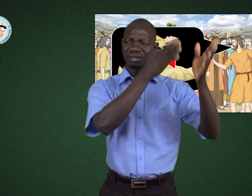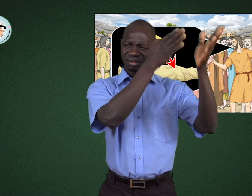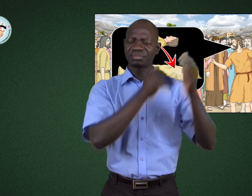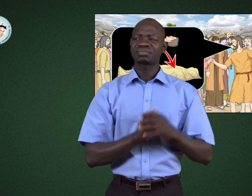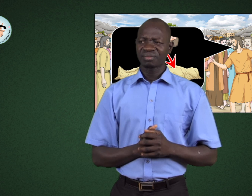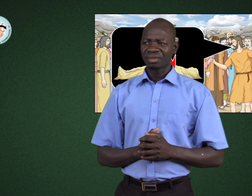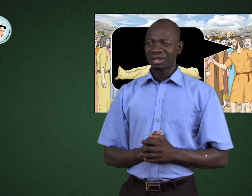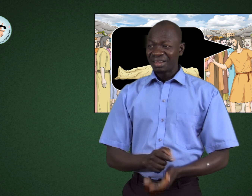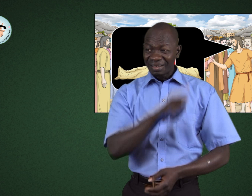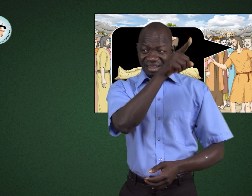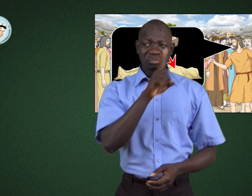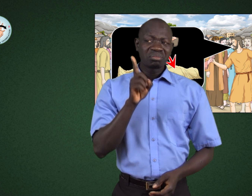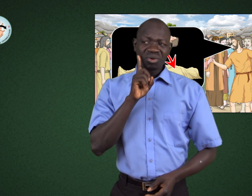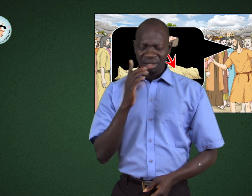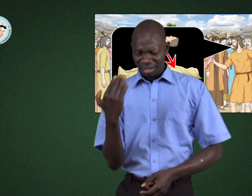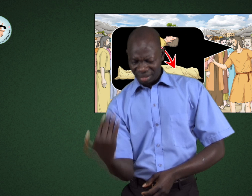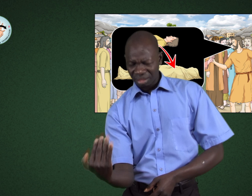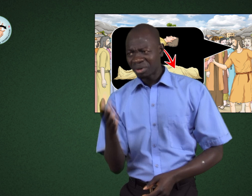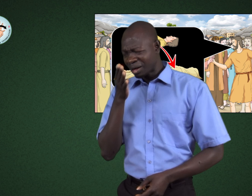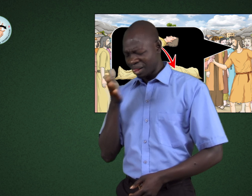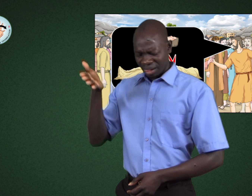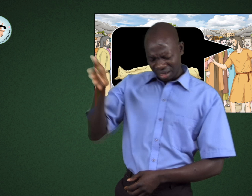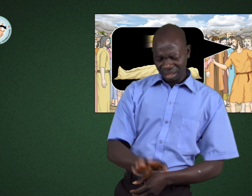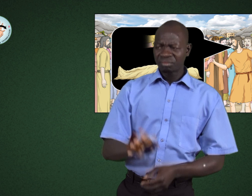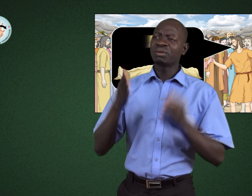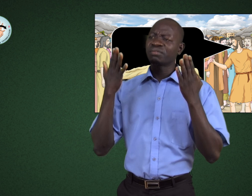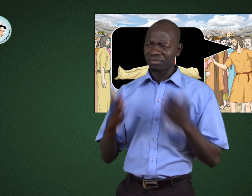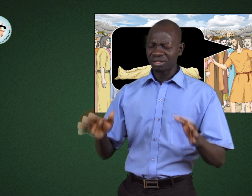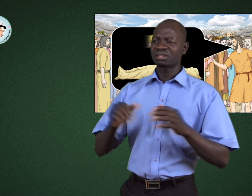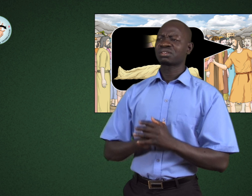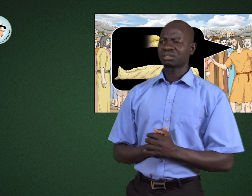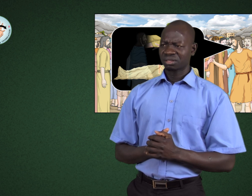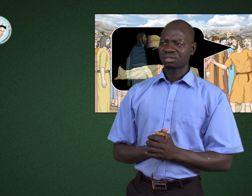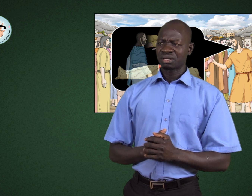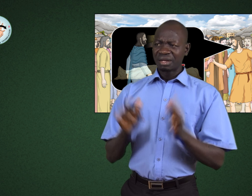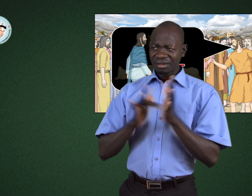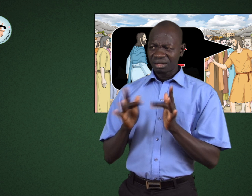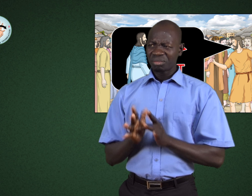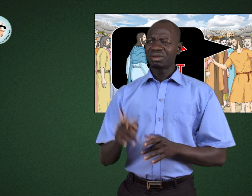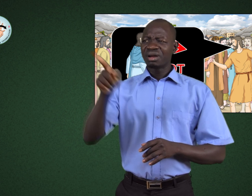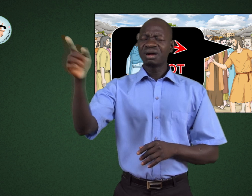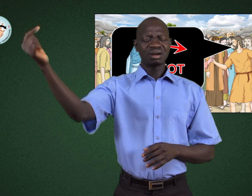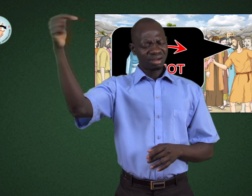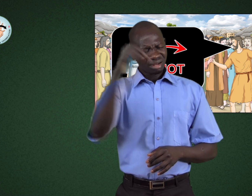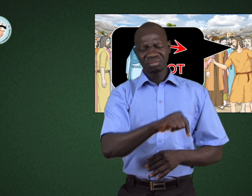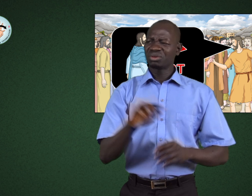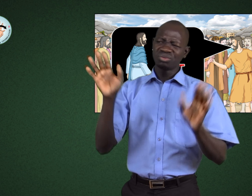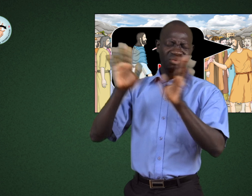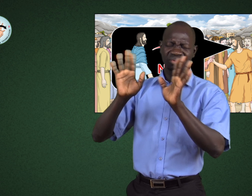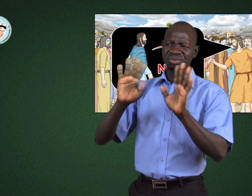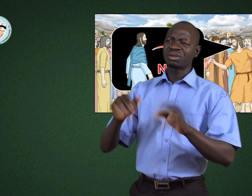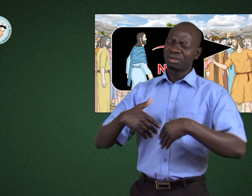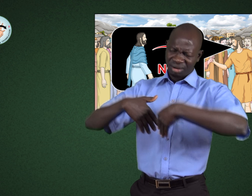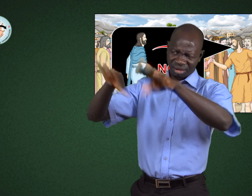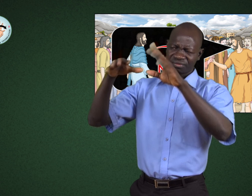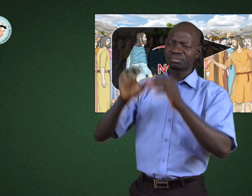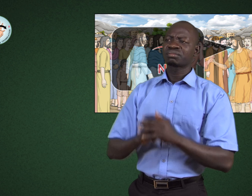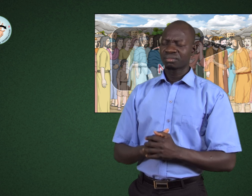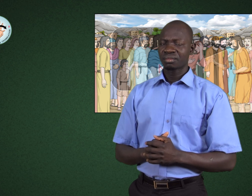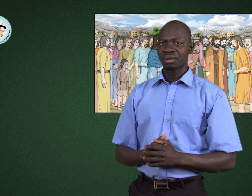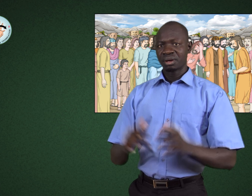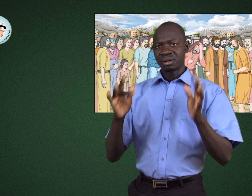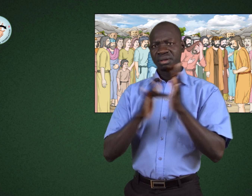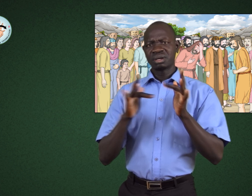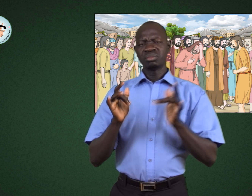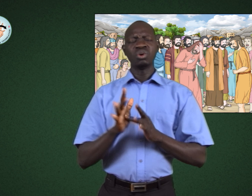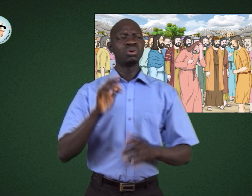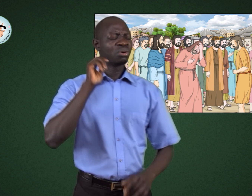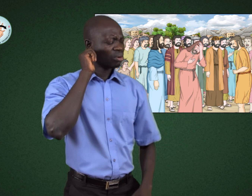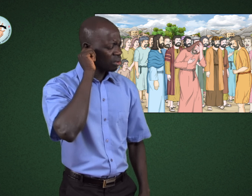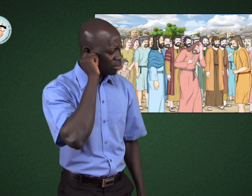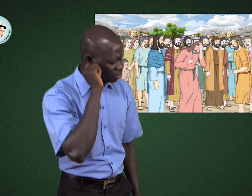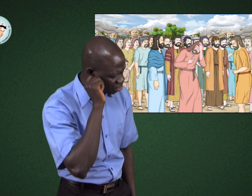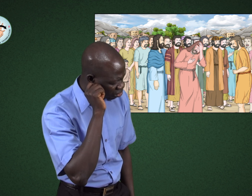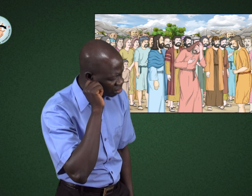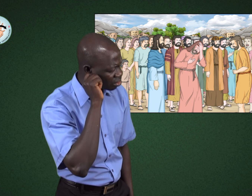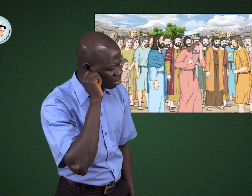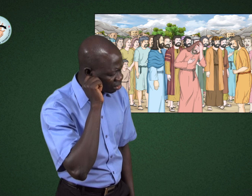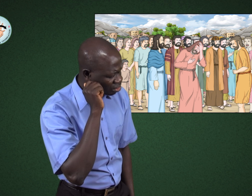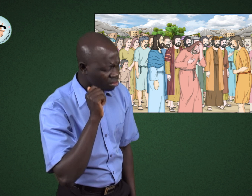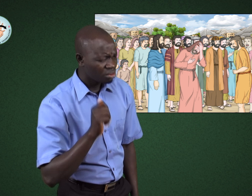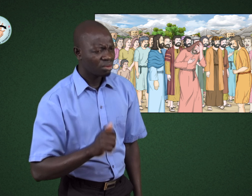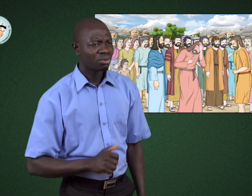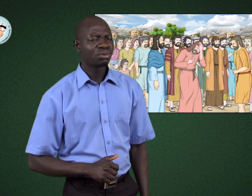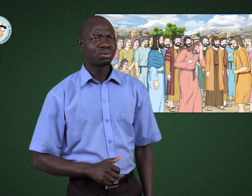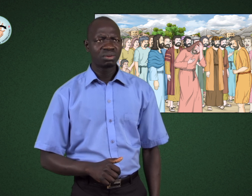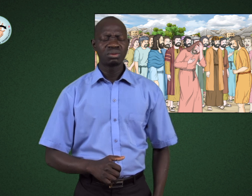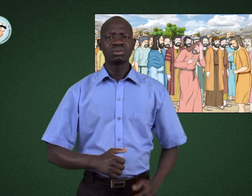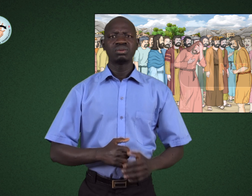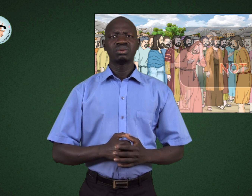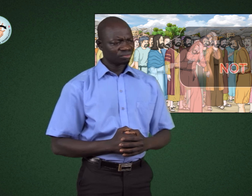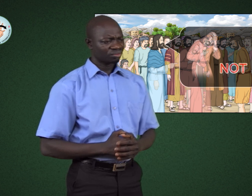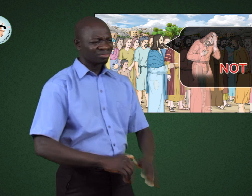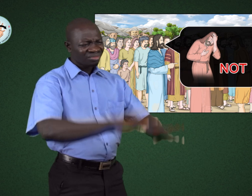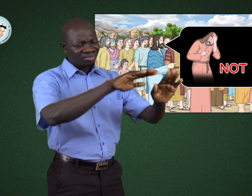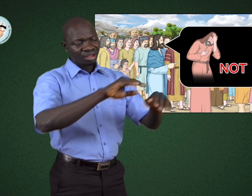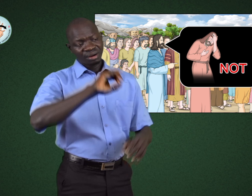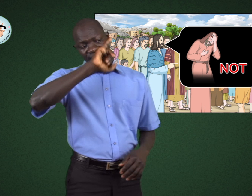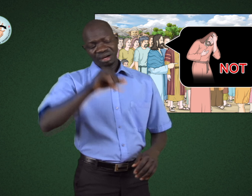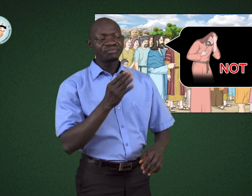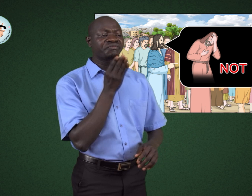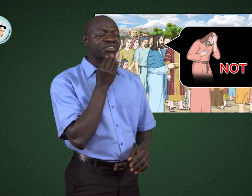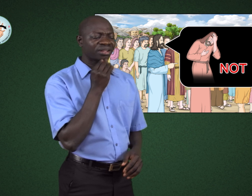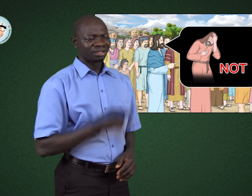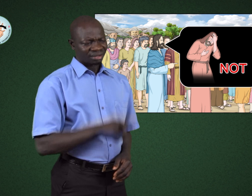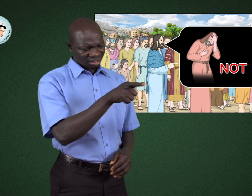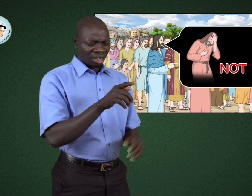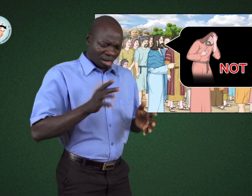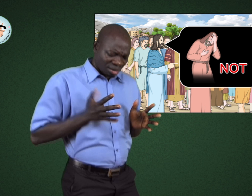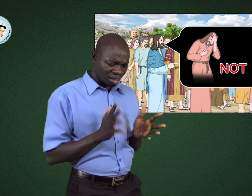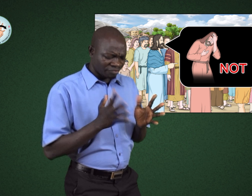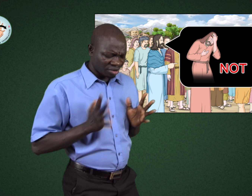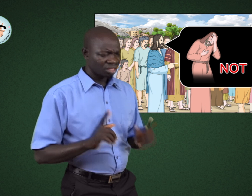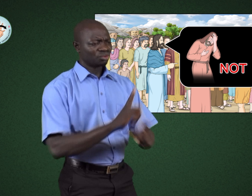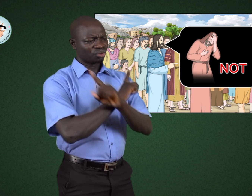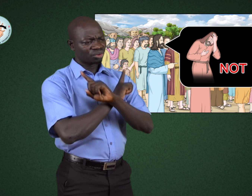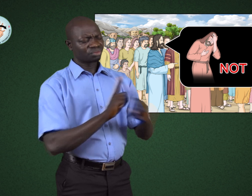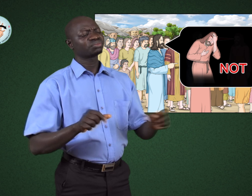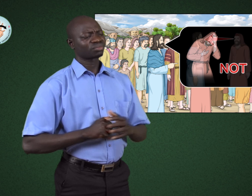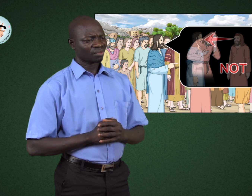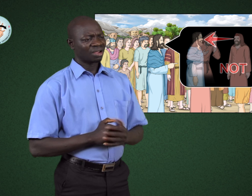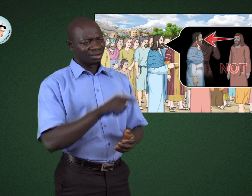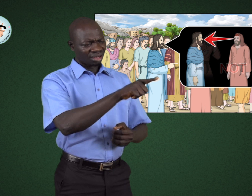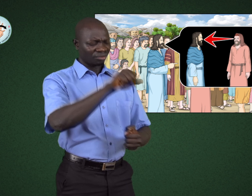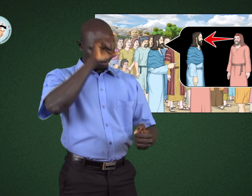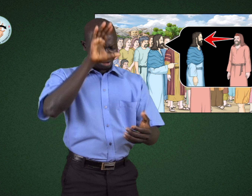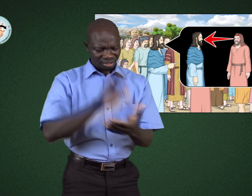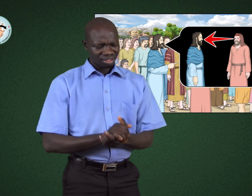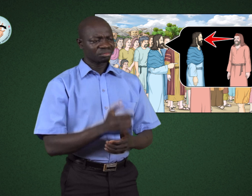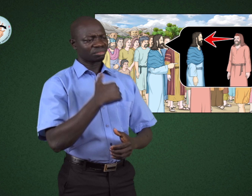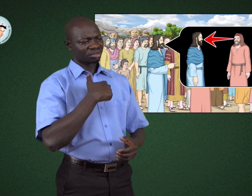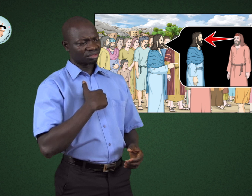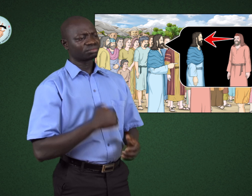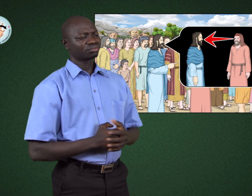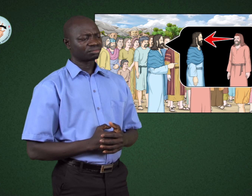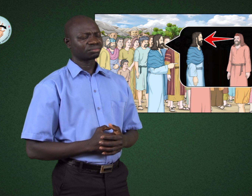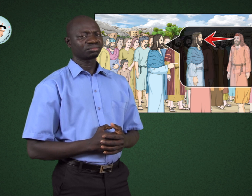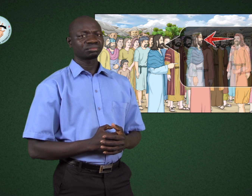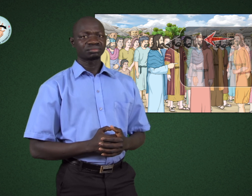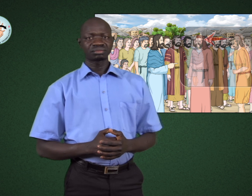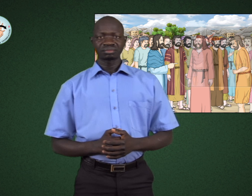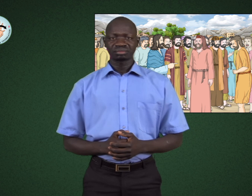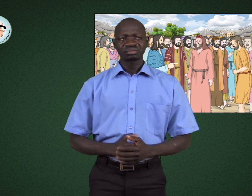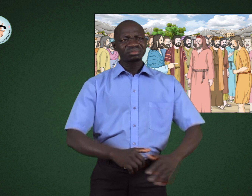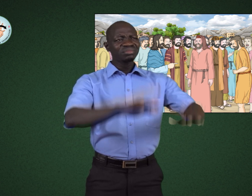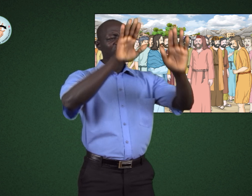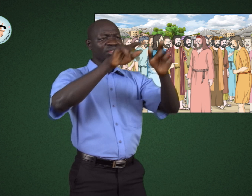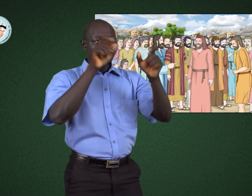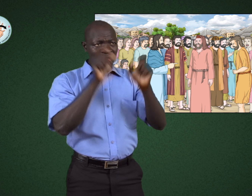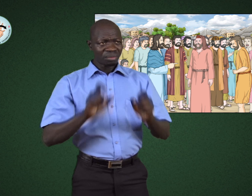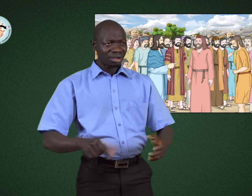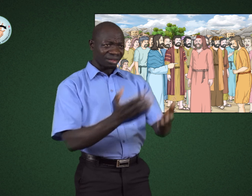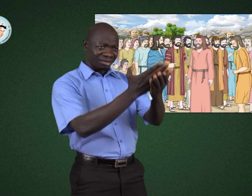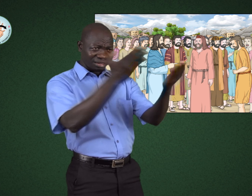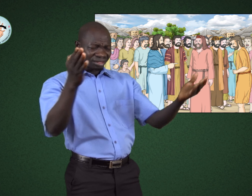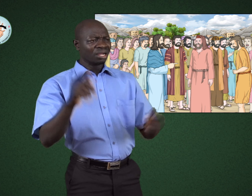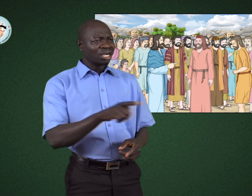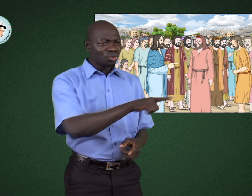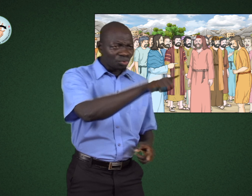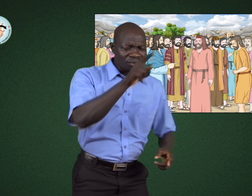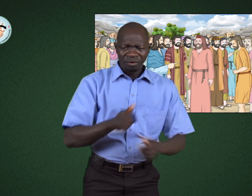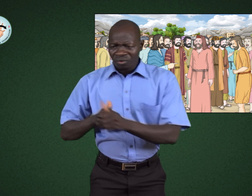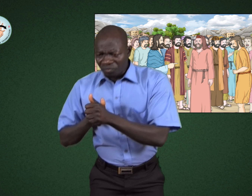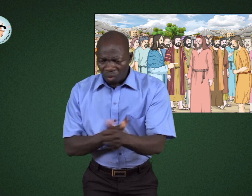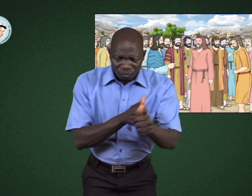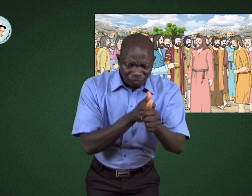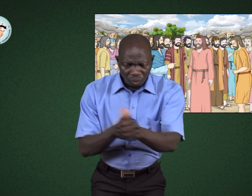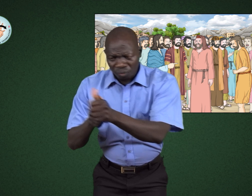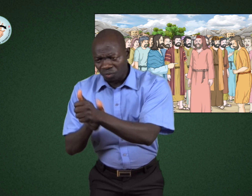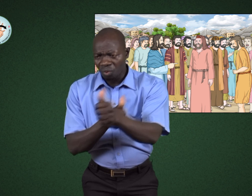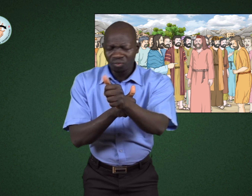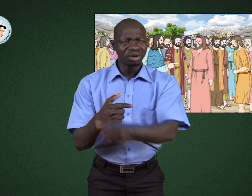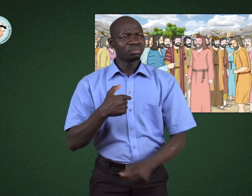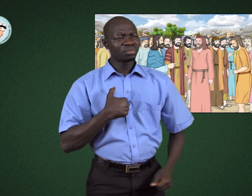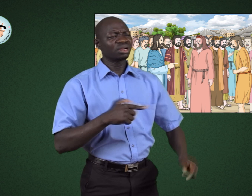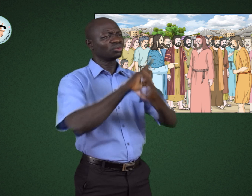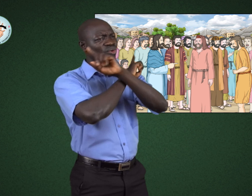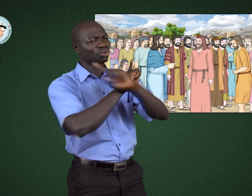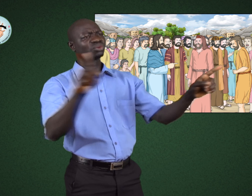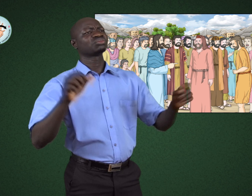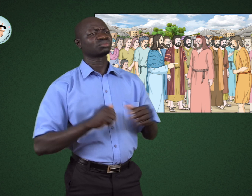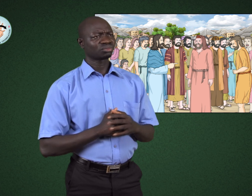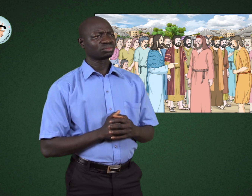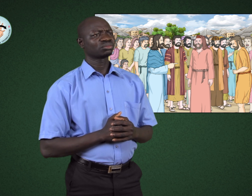why bother the Teacher anymore?” But Jesus overheard their conversation and said to Jairus, “Do not be afraid;